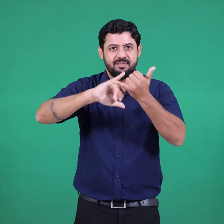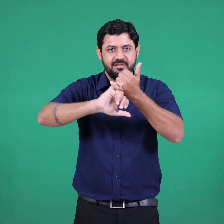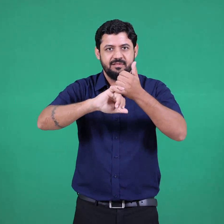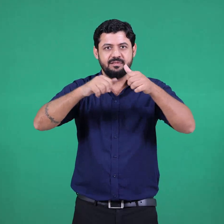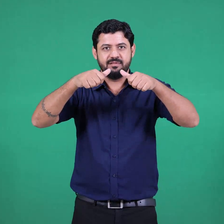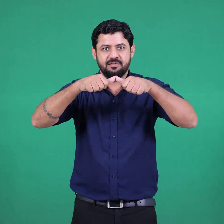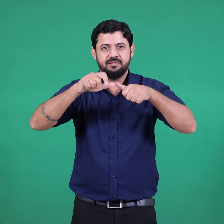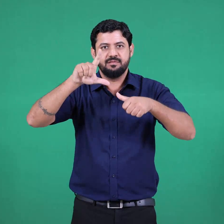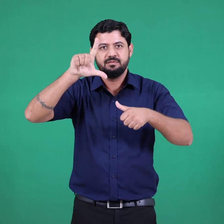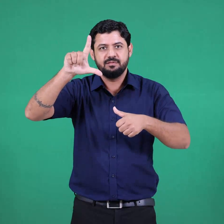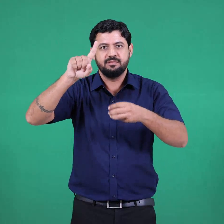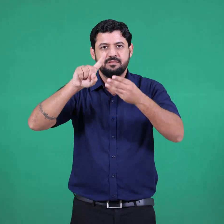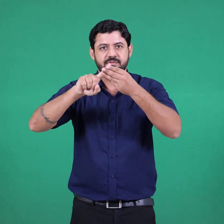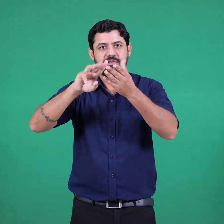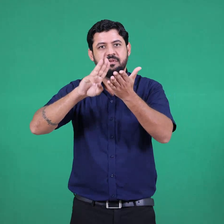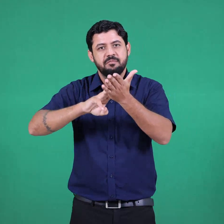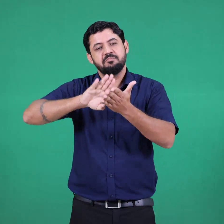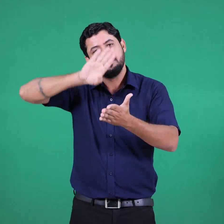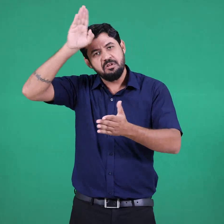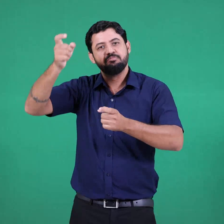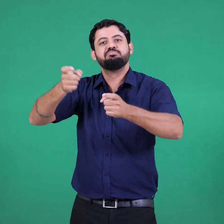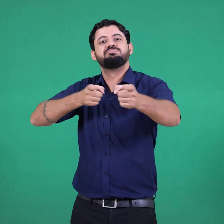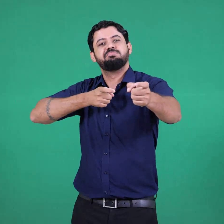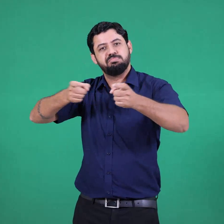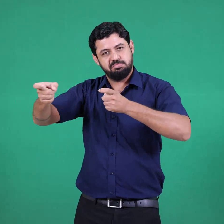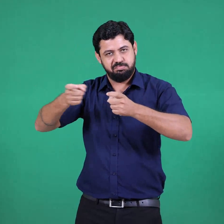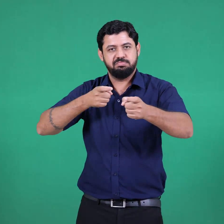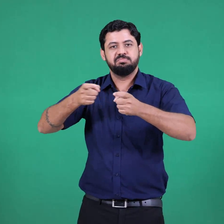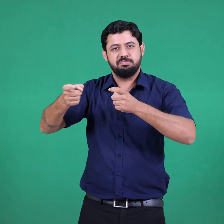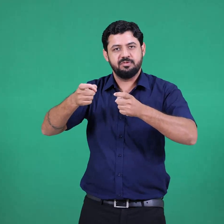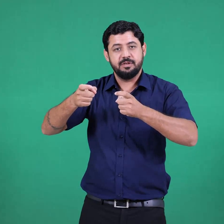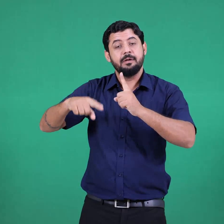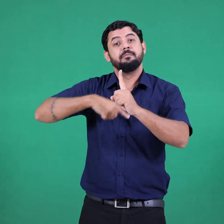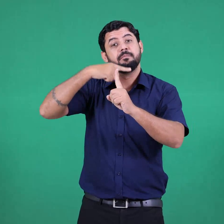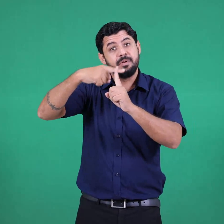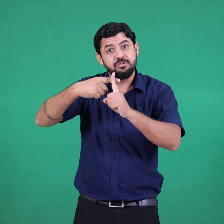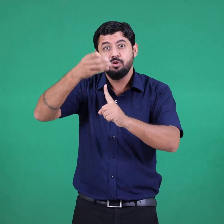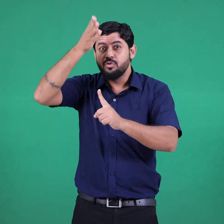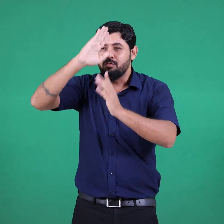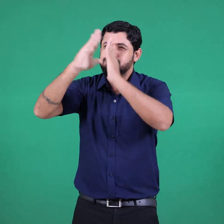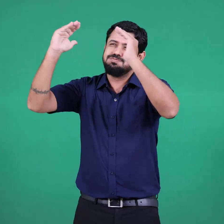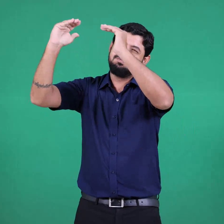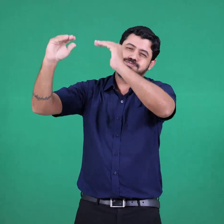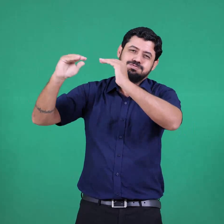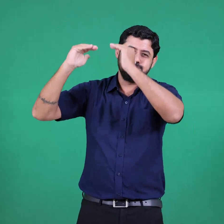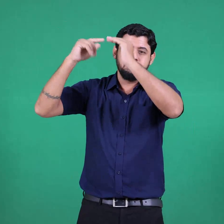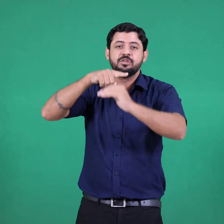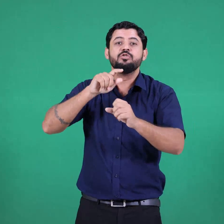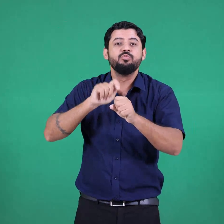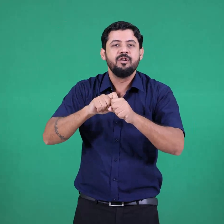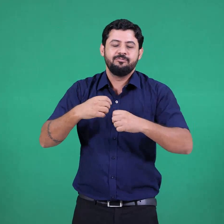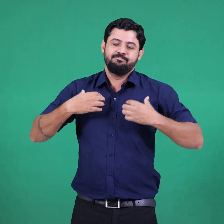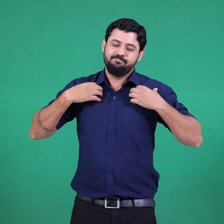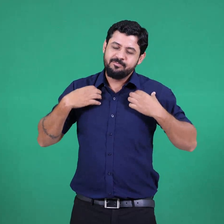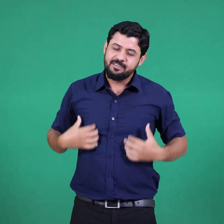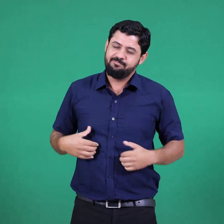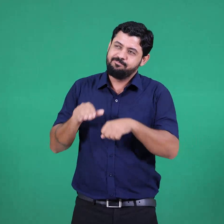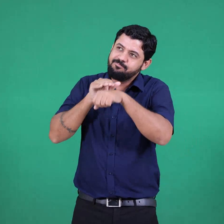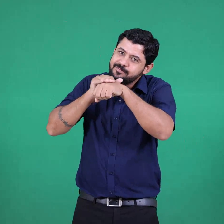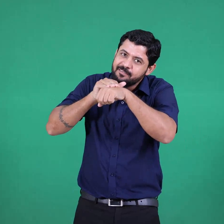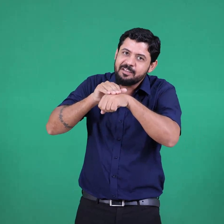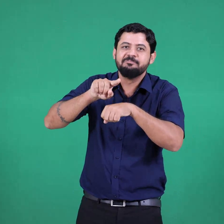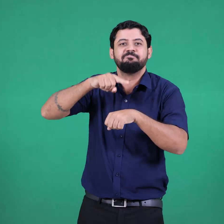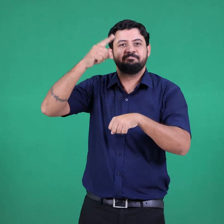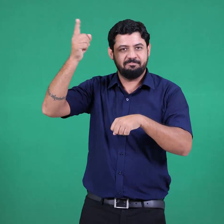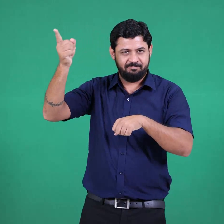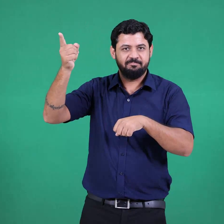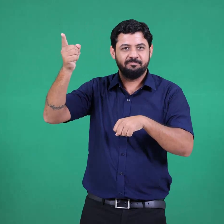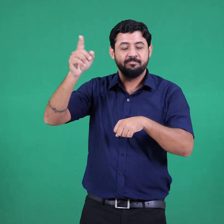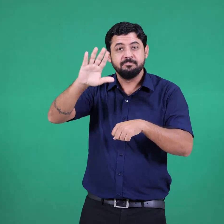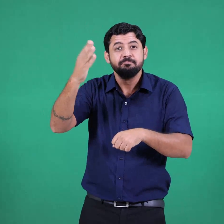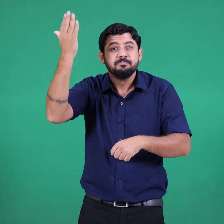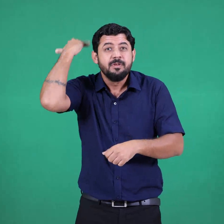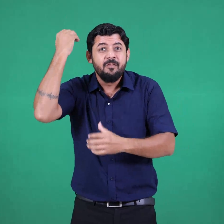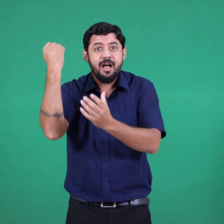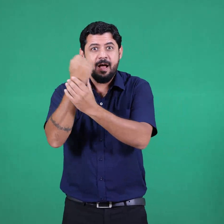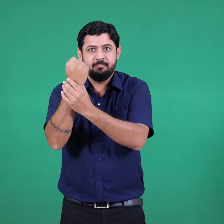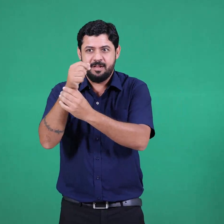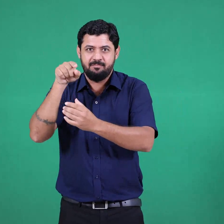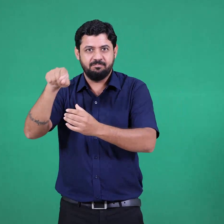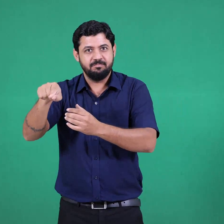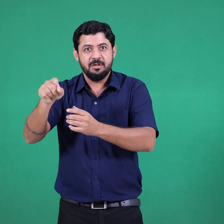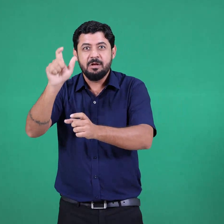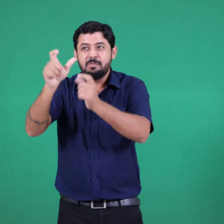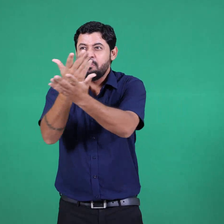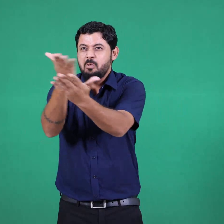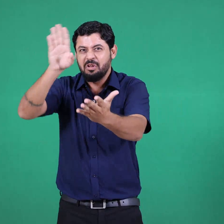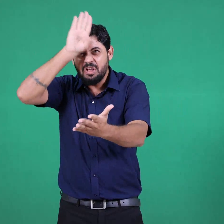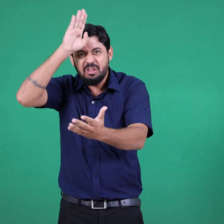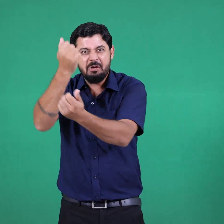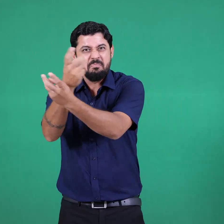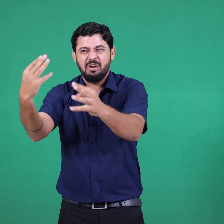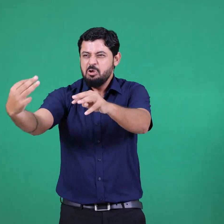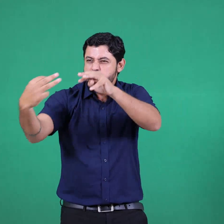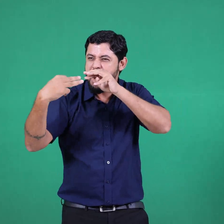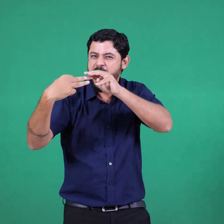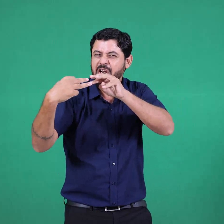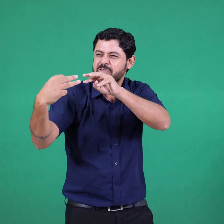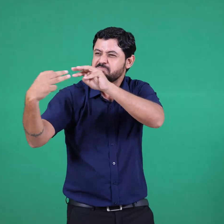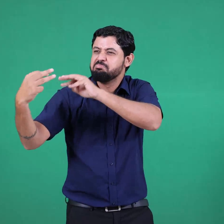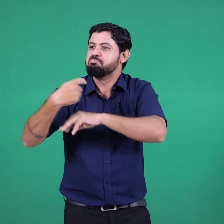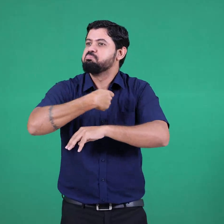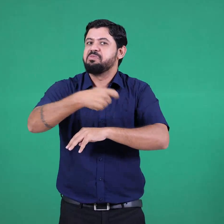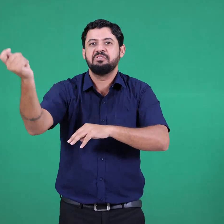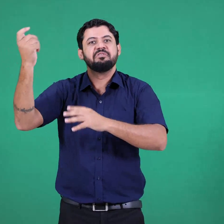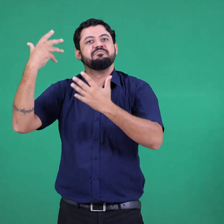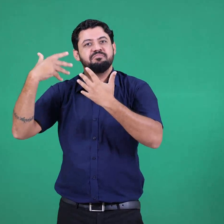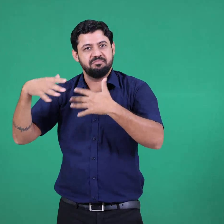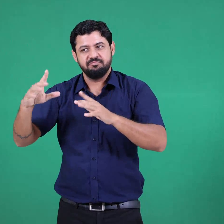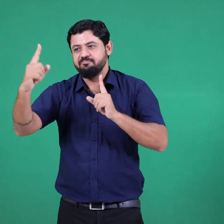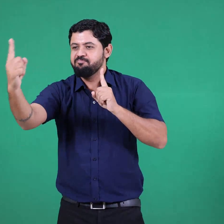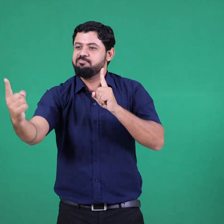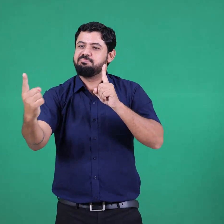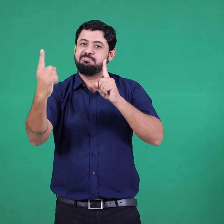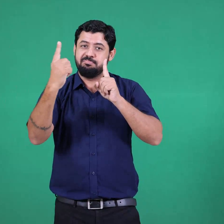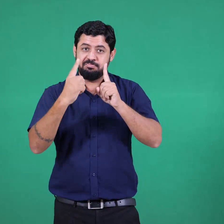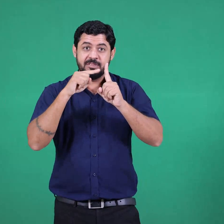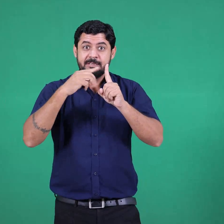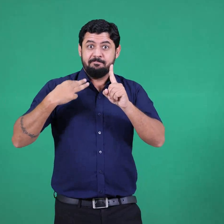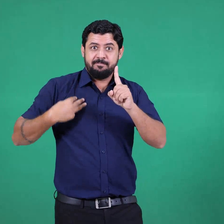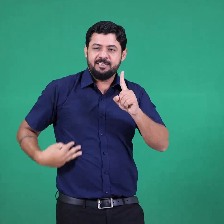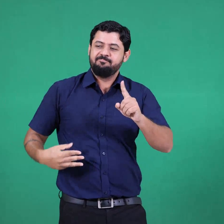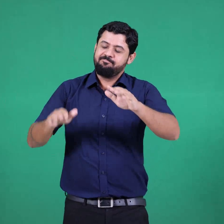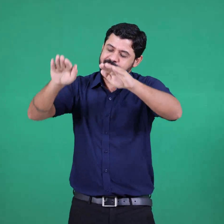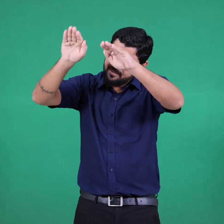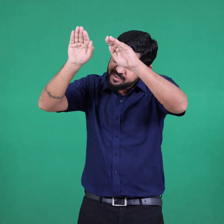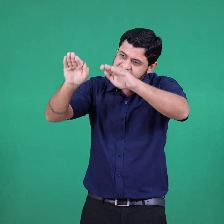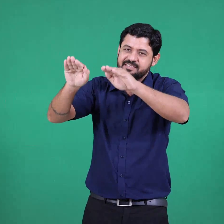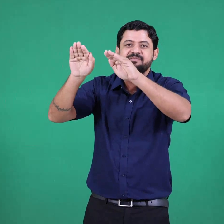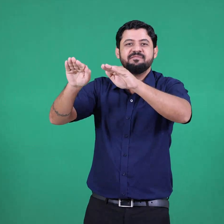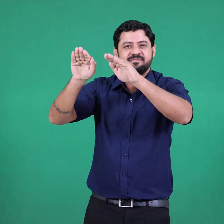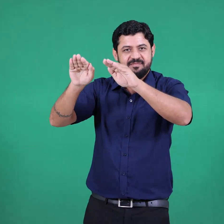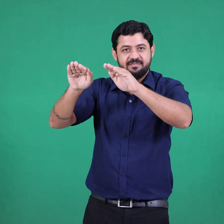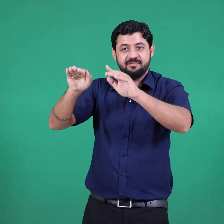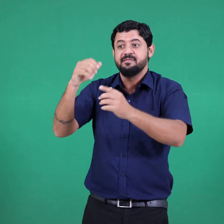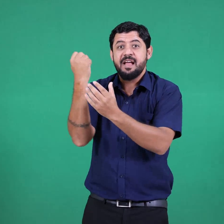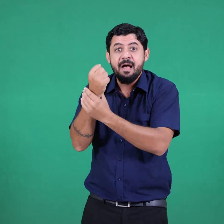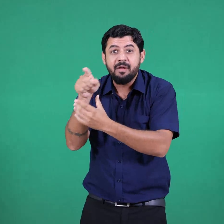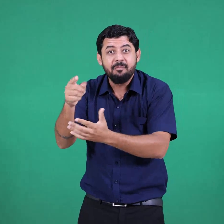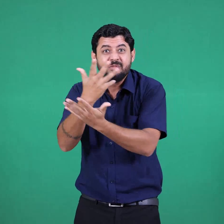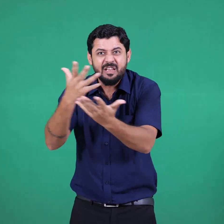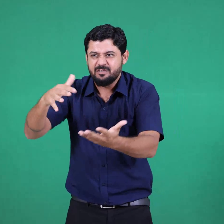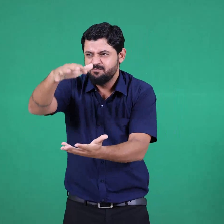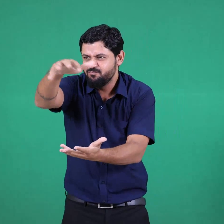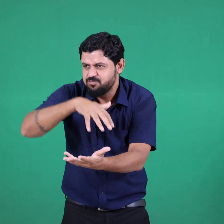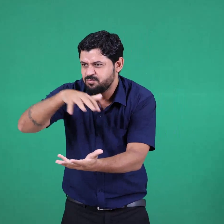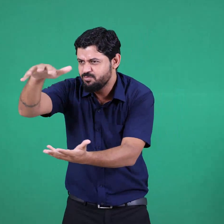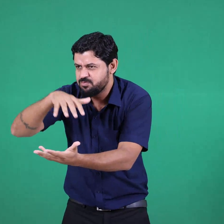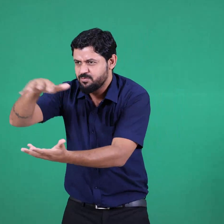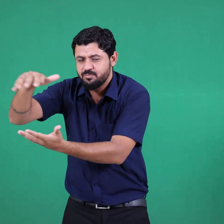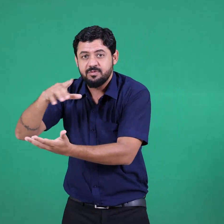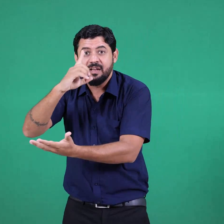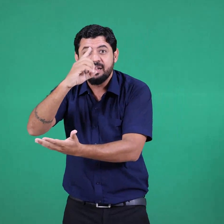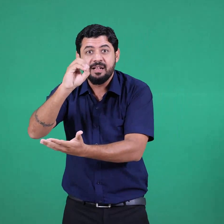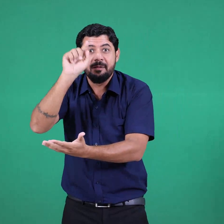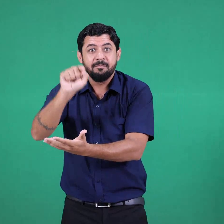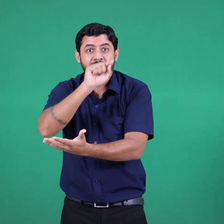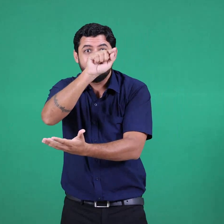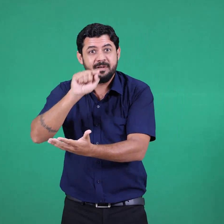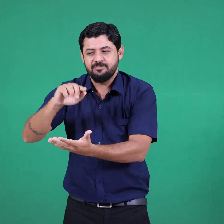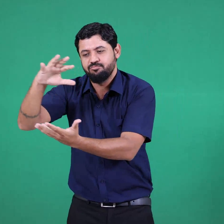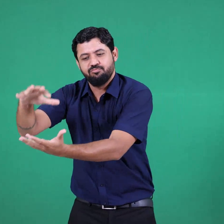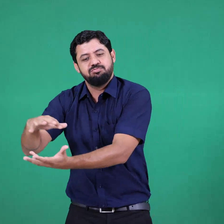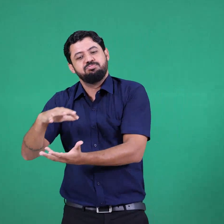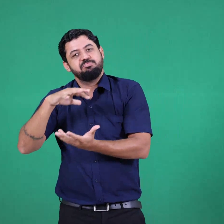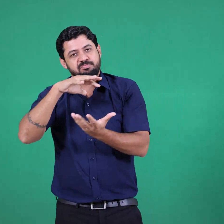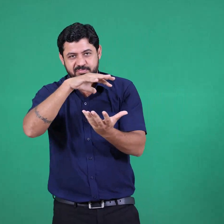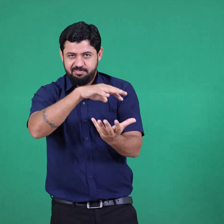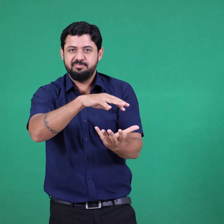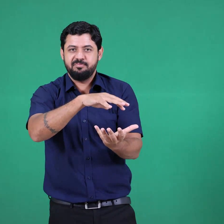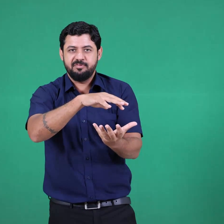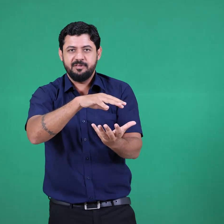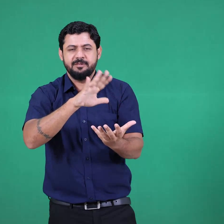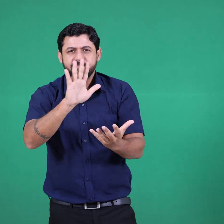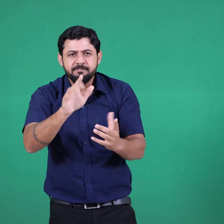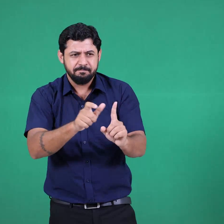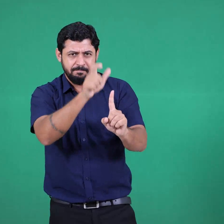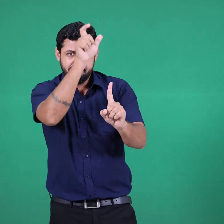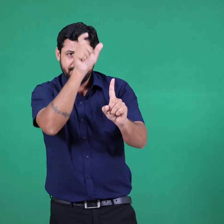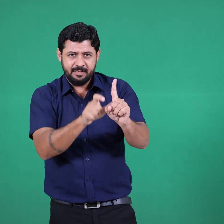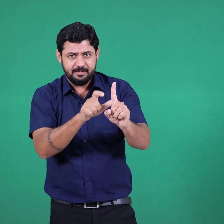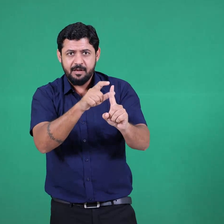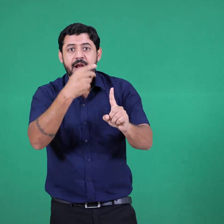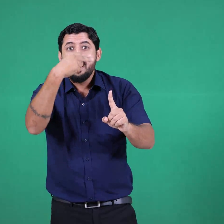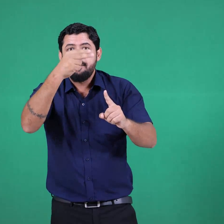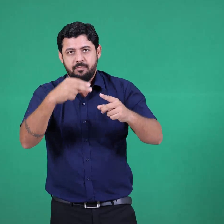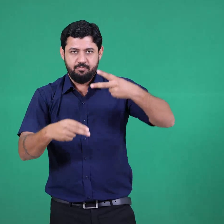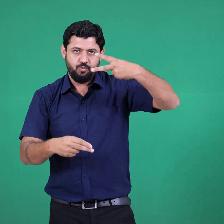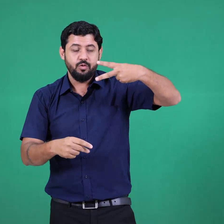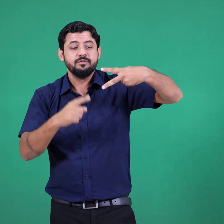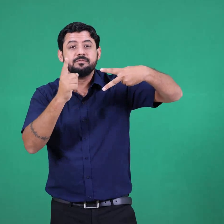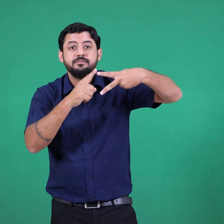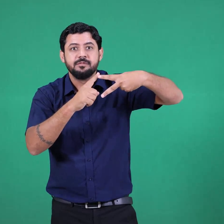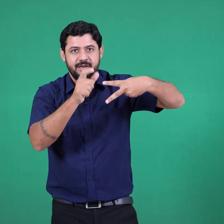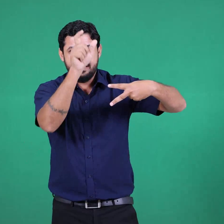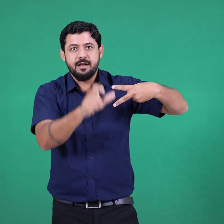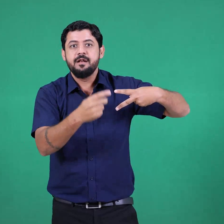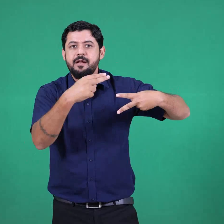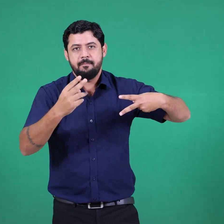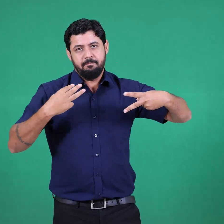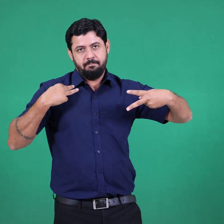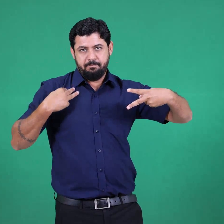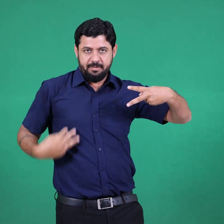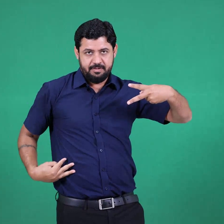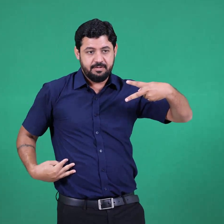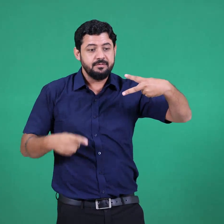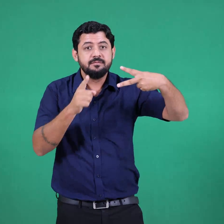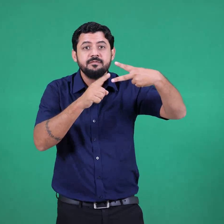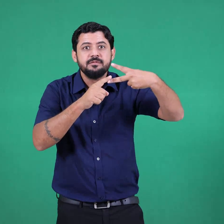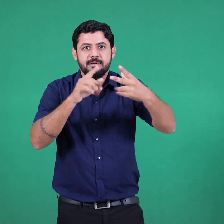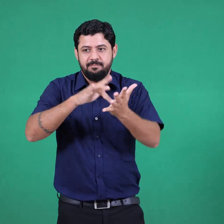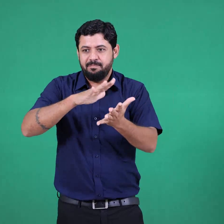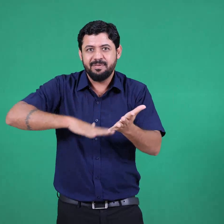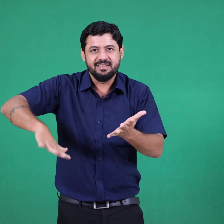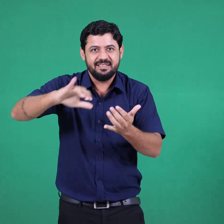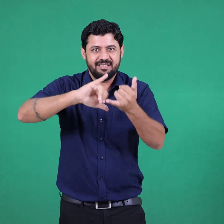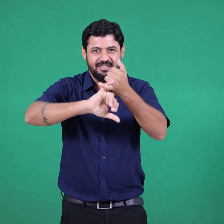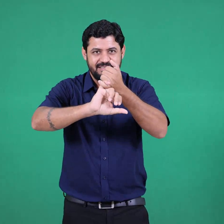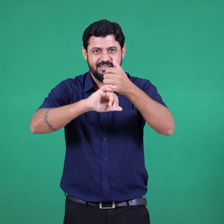He met Abraham returning from the slaughter of the kings and blessed him, and Abraham apportioned to him a tenth of everything.